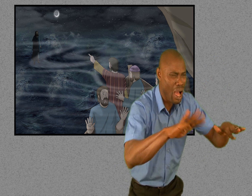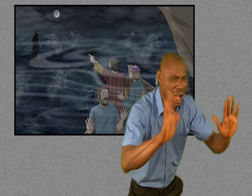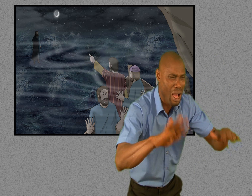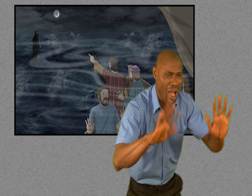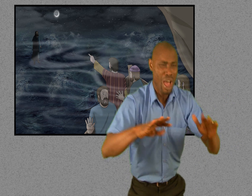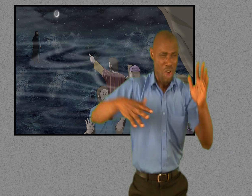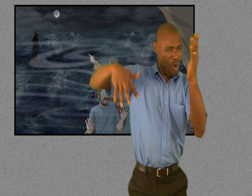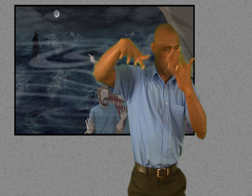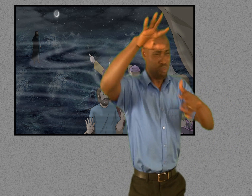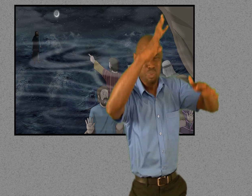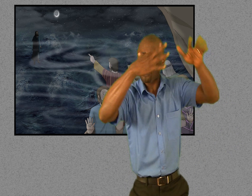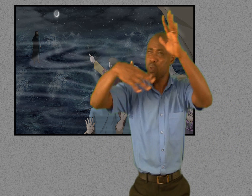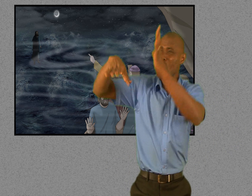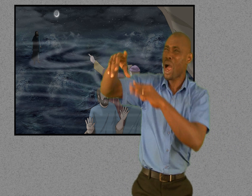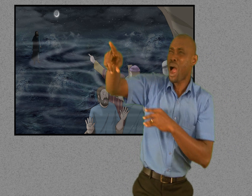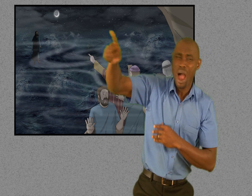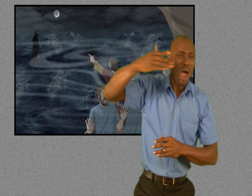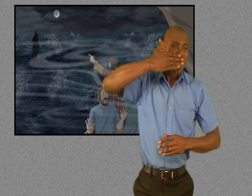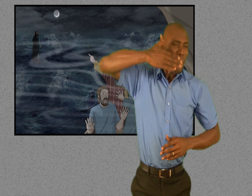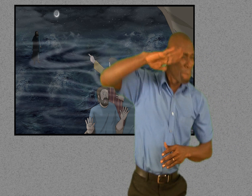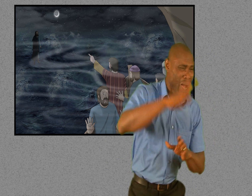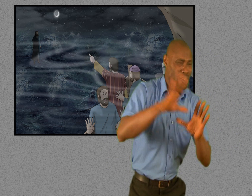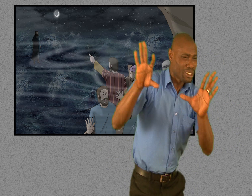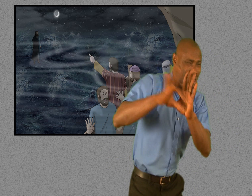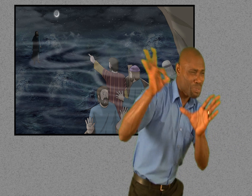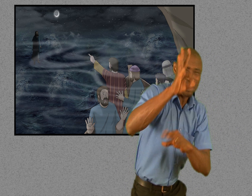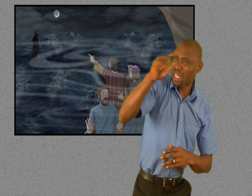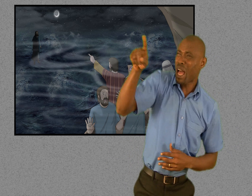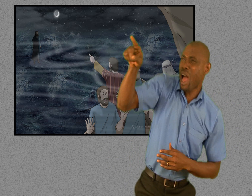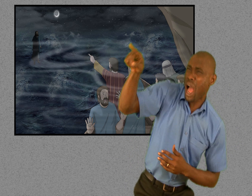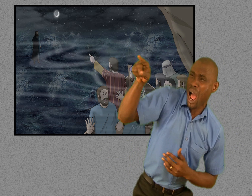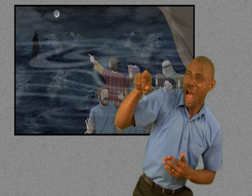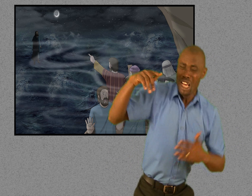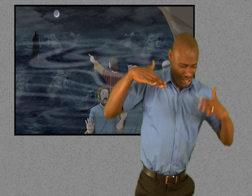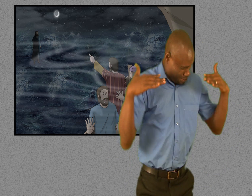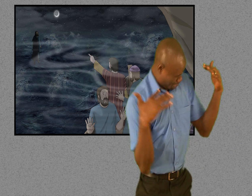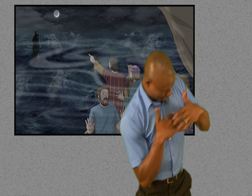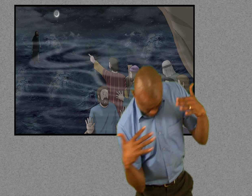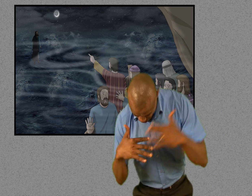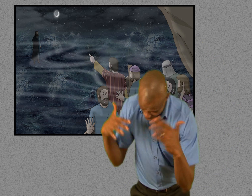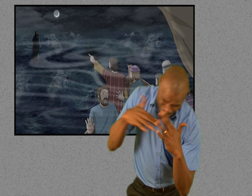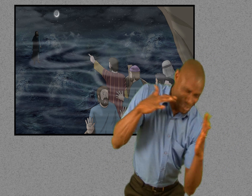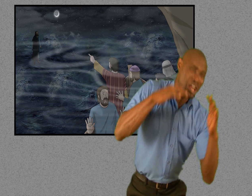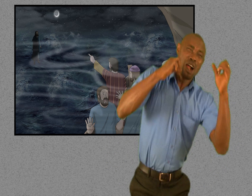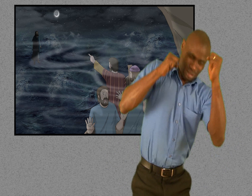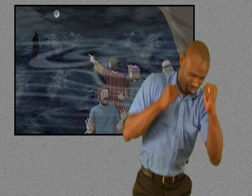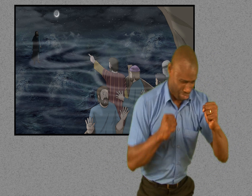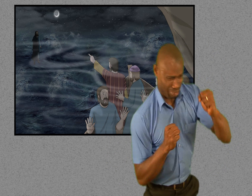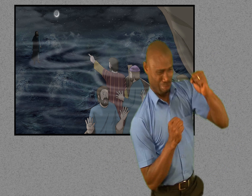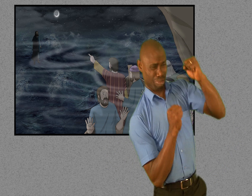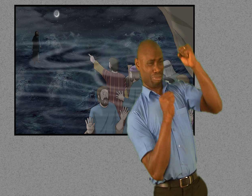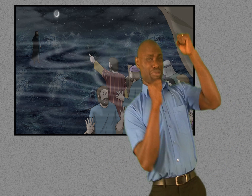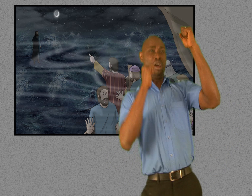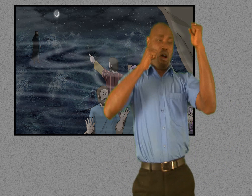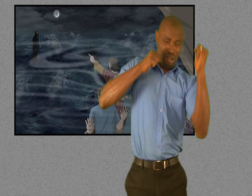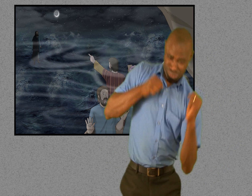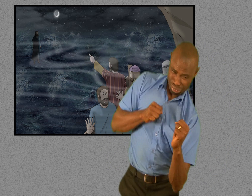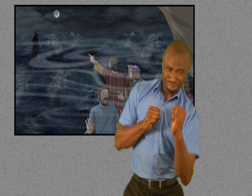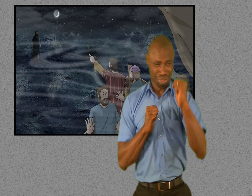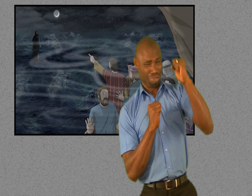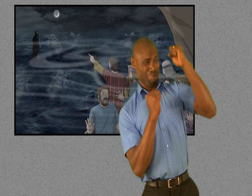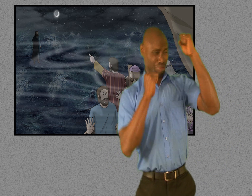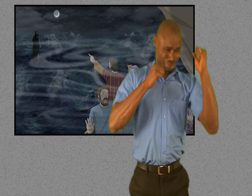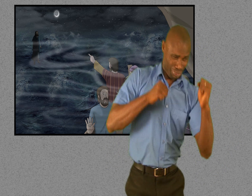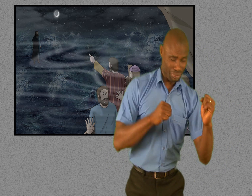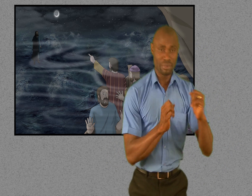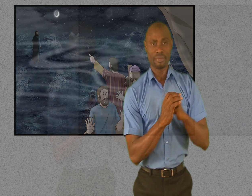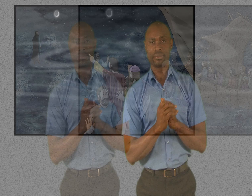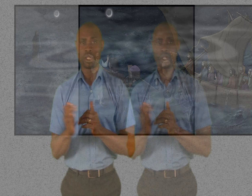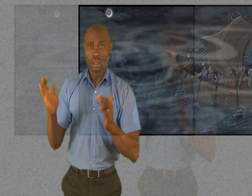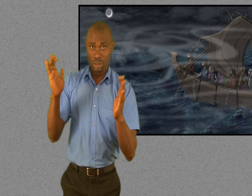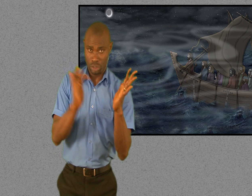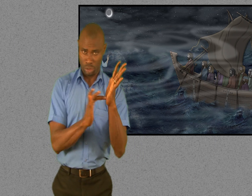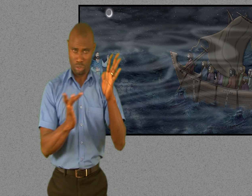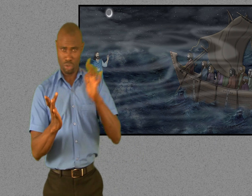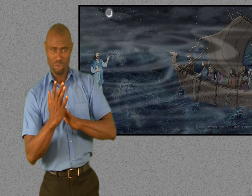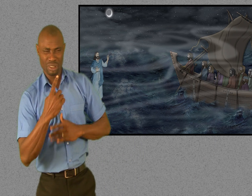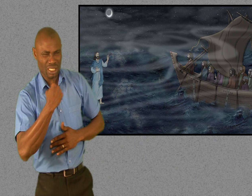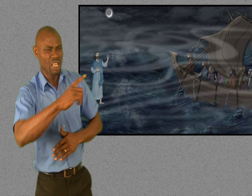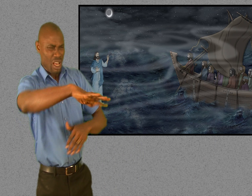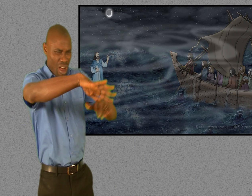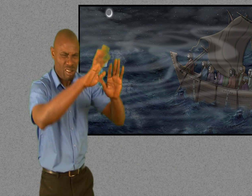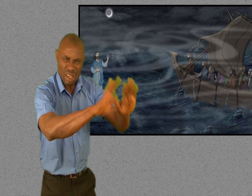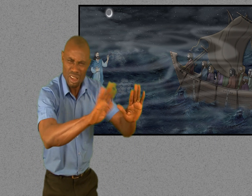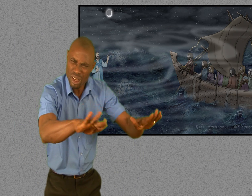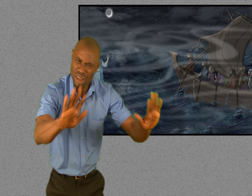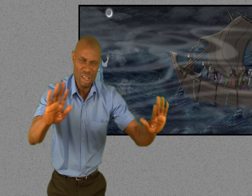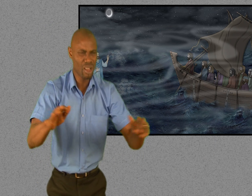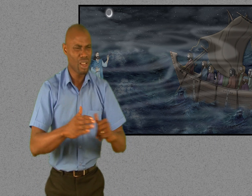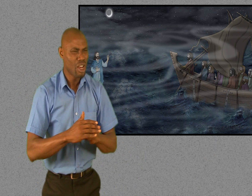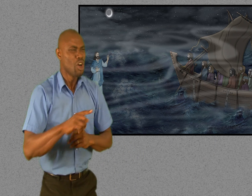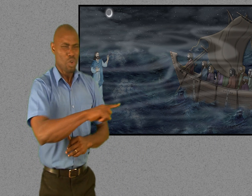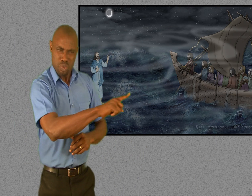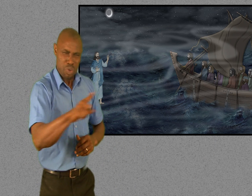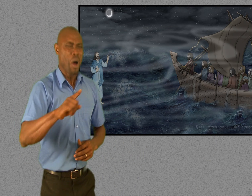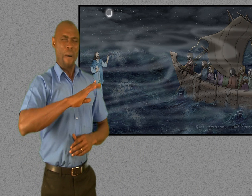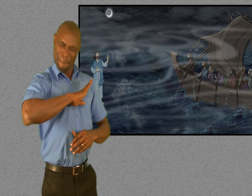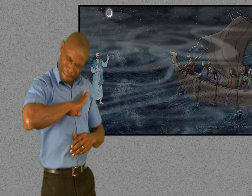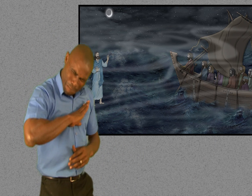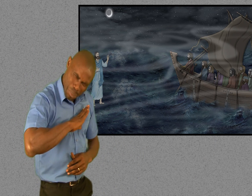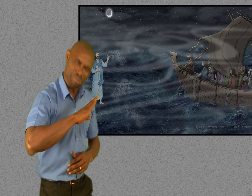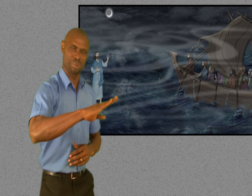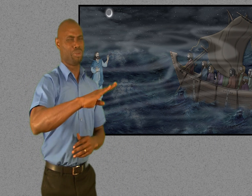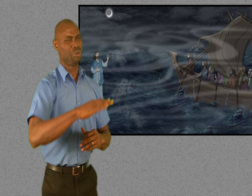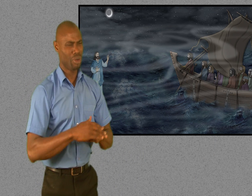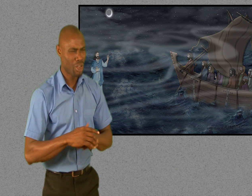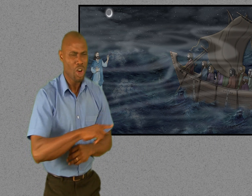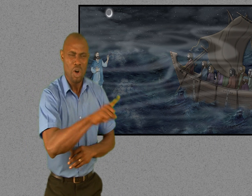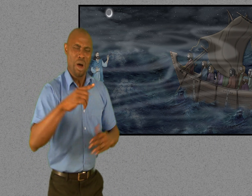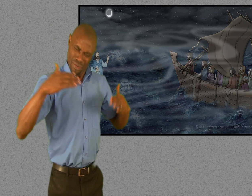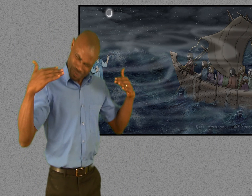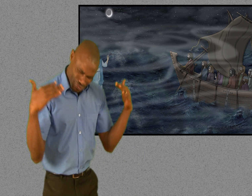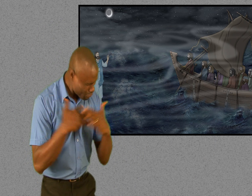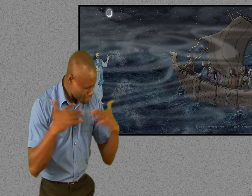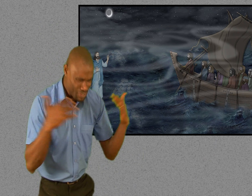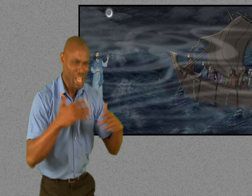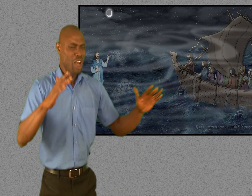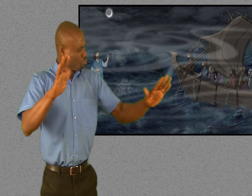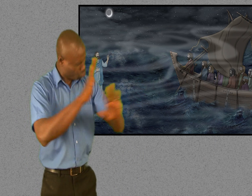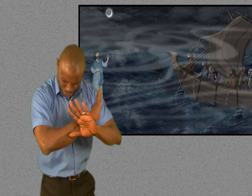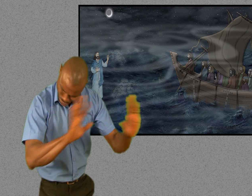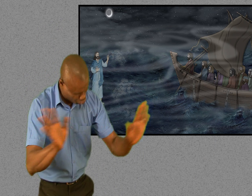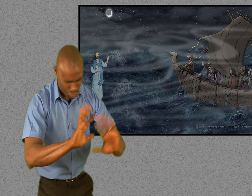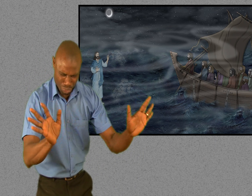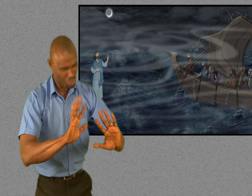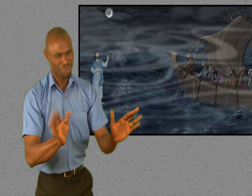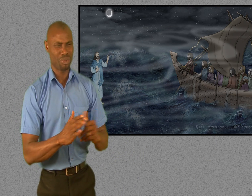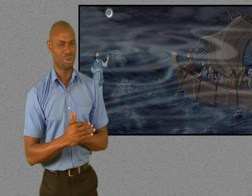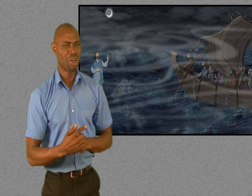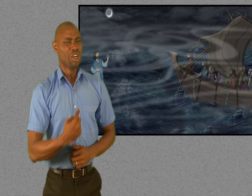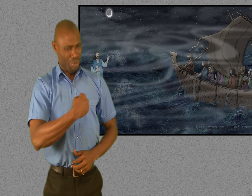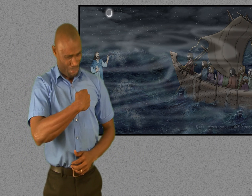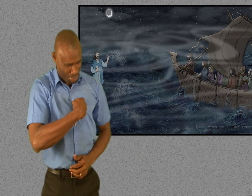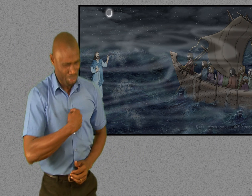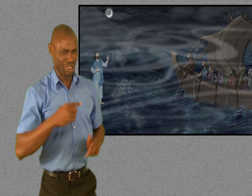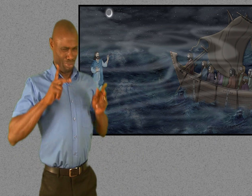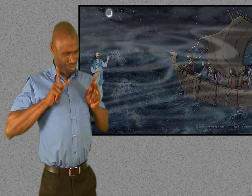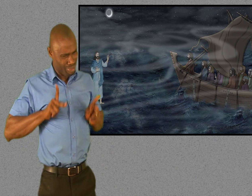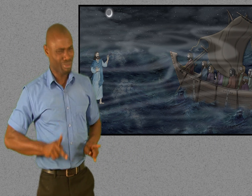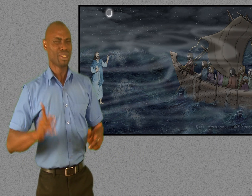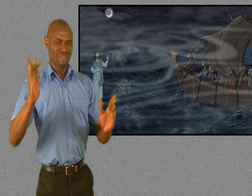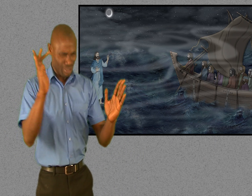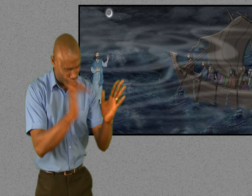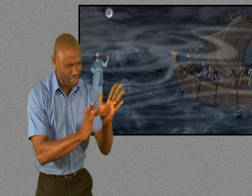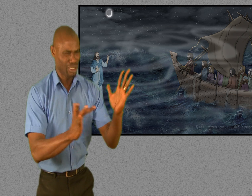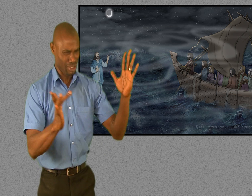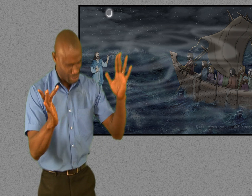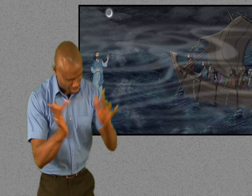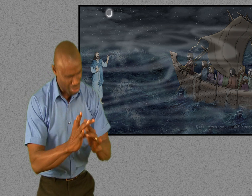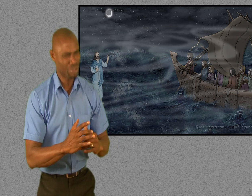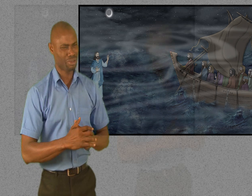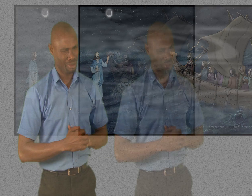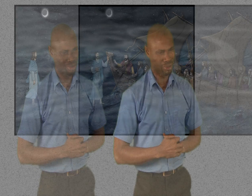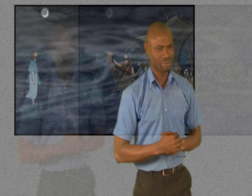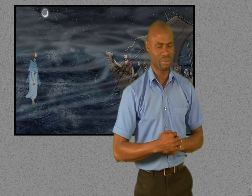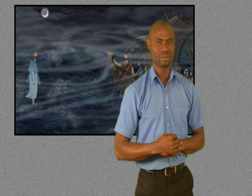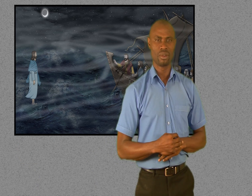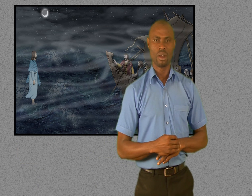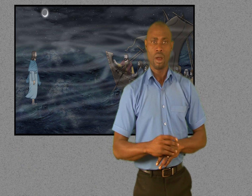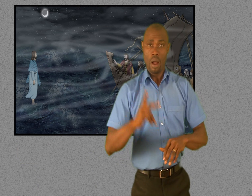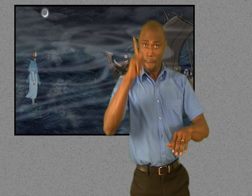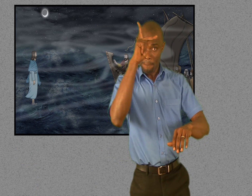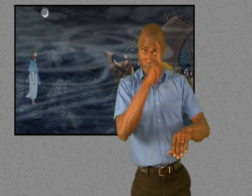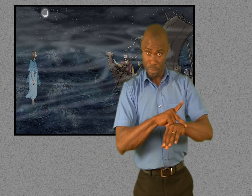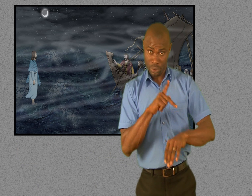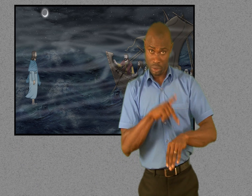“It’s a ghost!” they said, and cried out in fear.